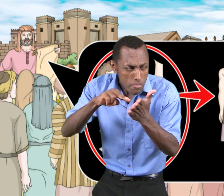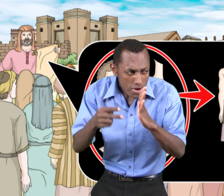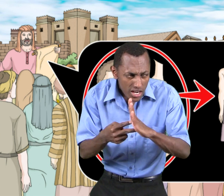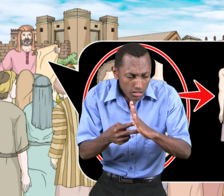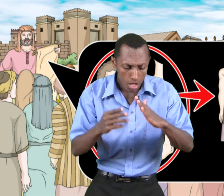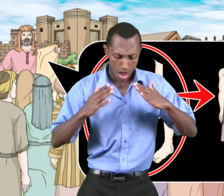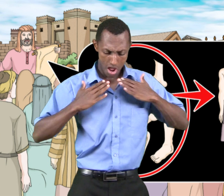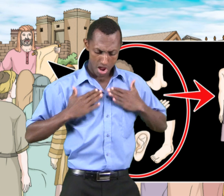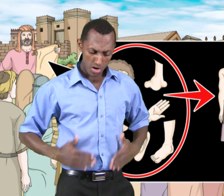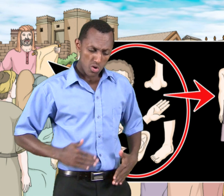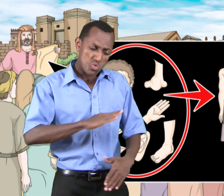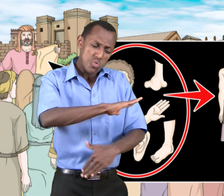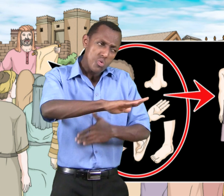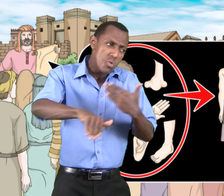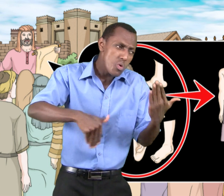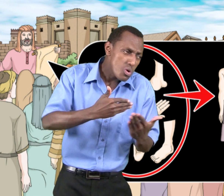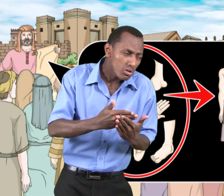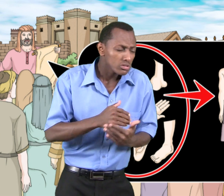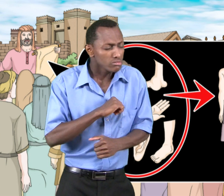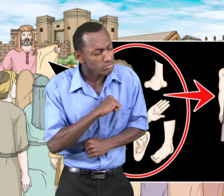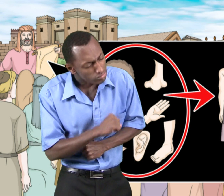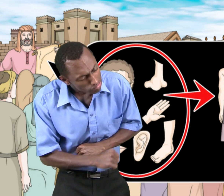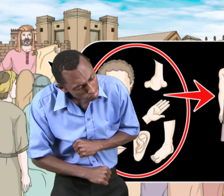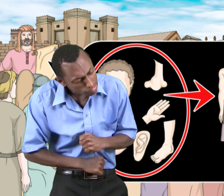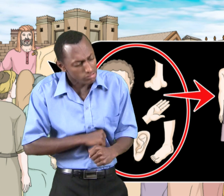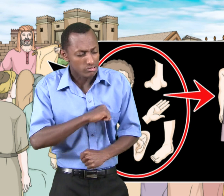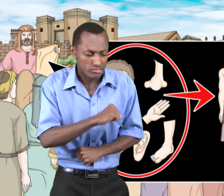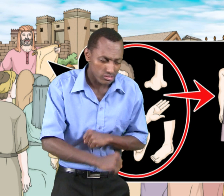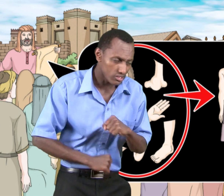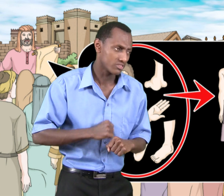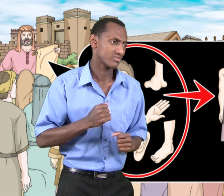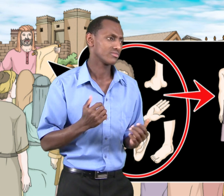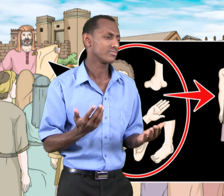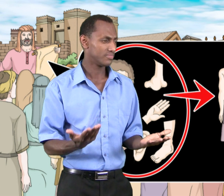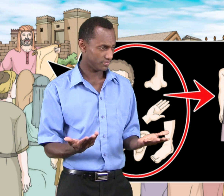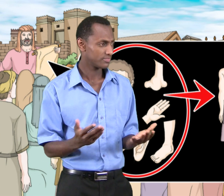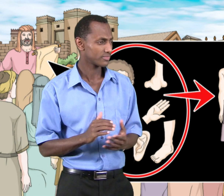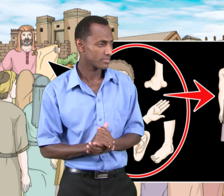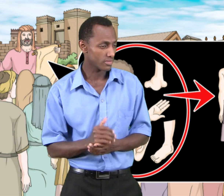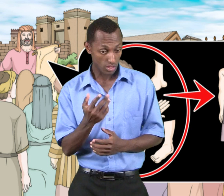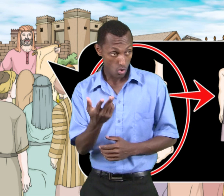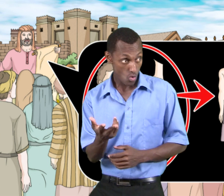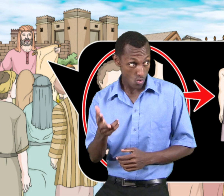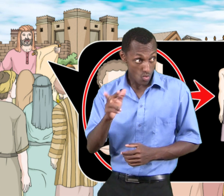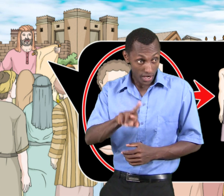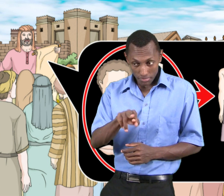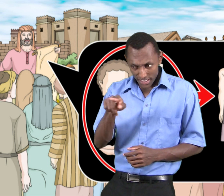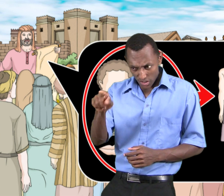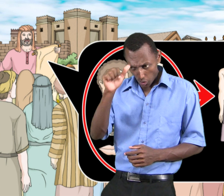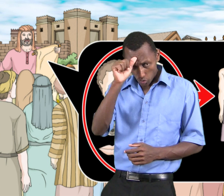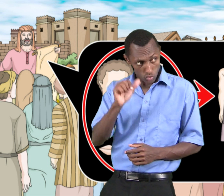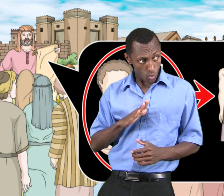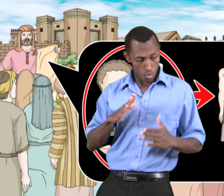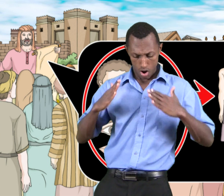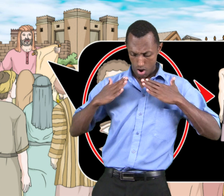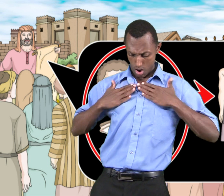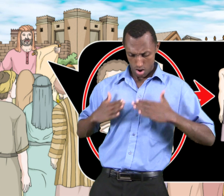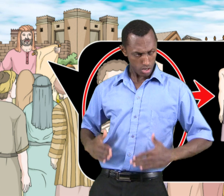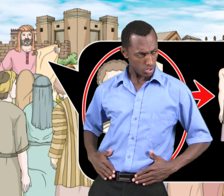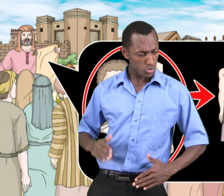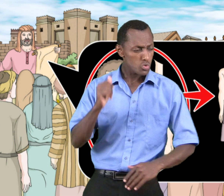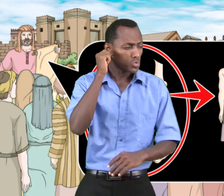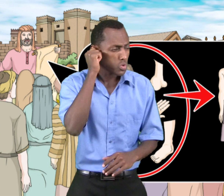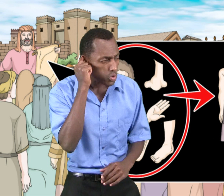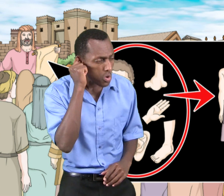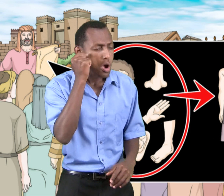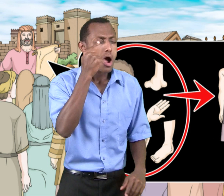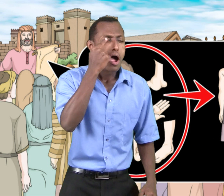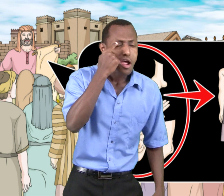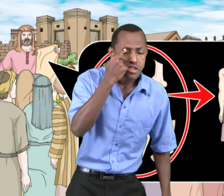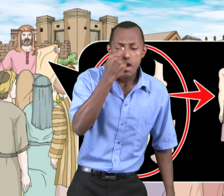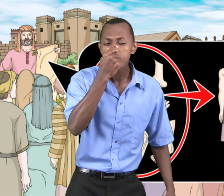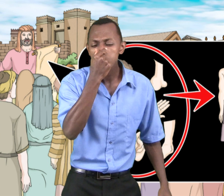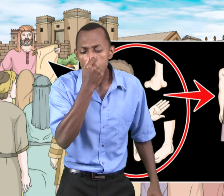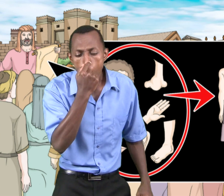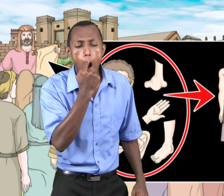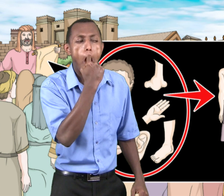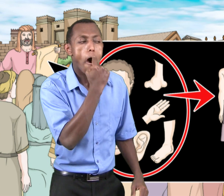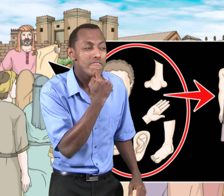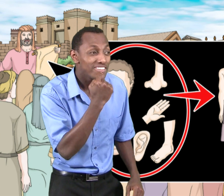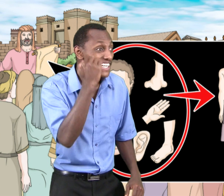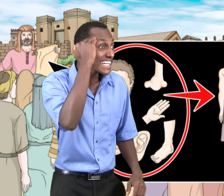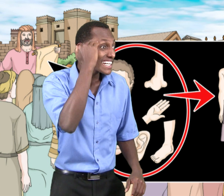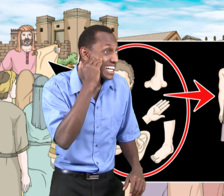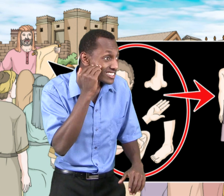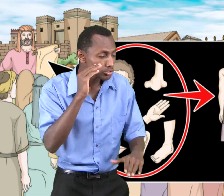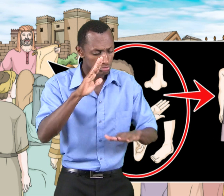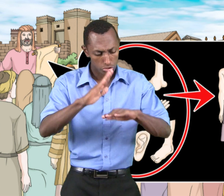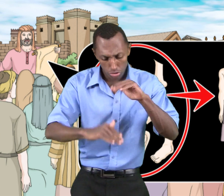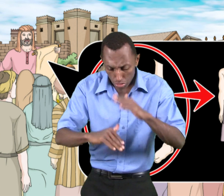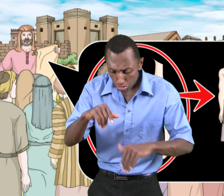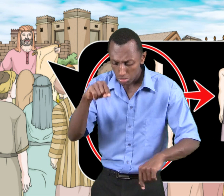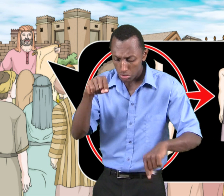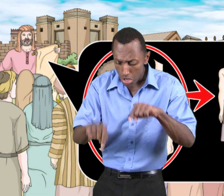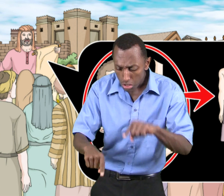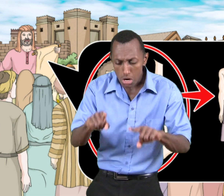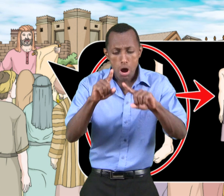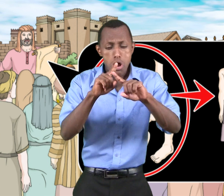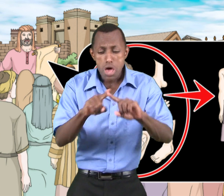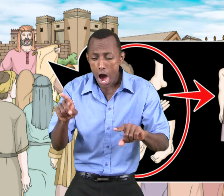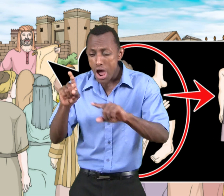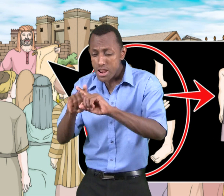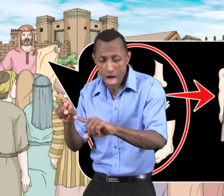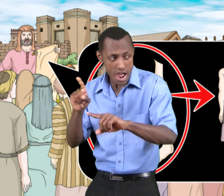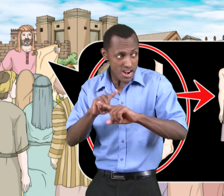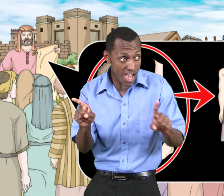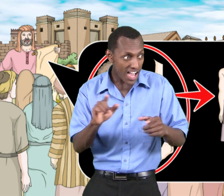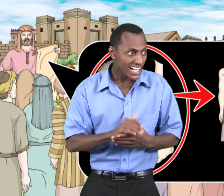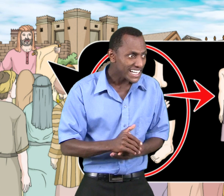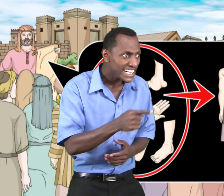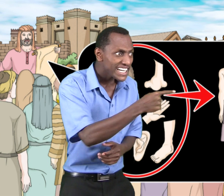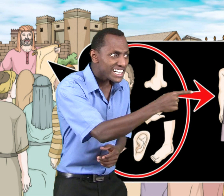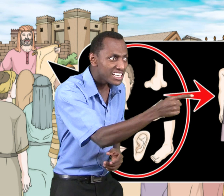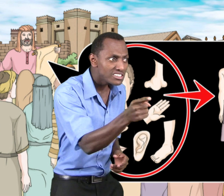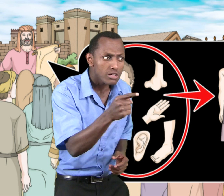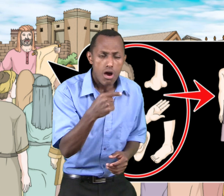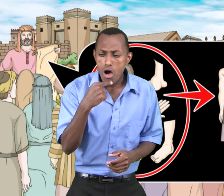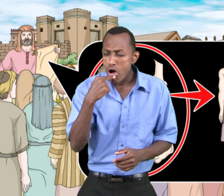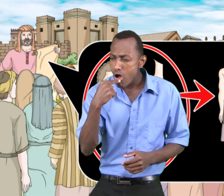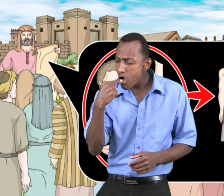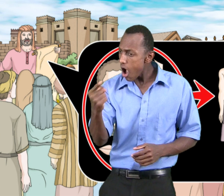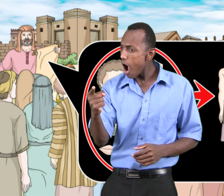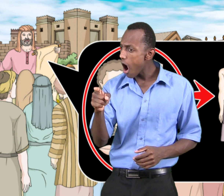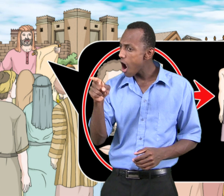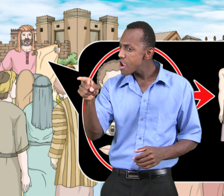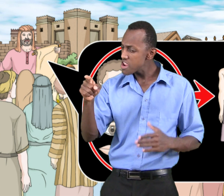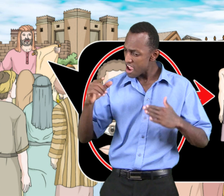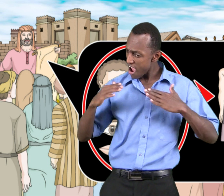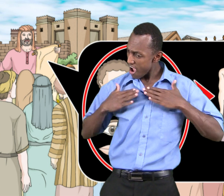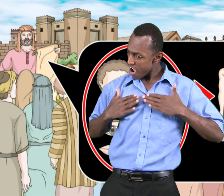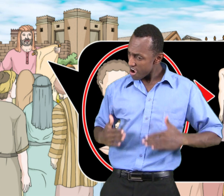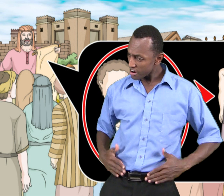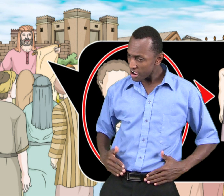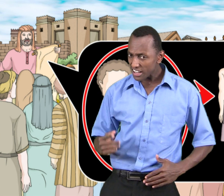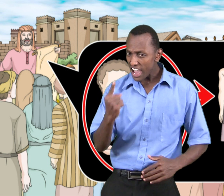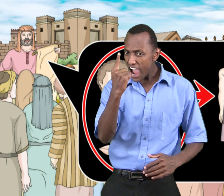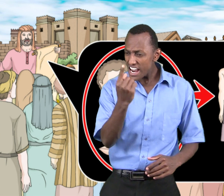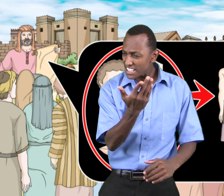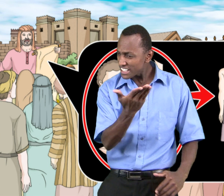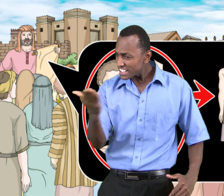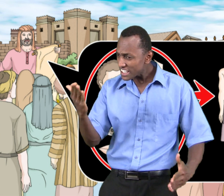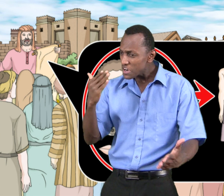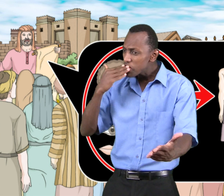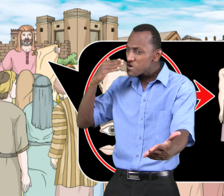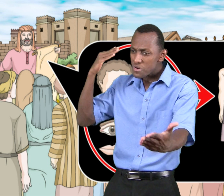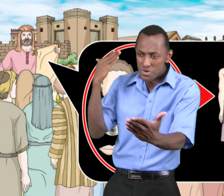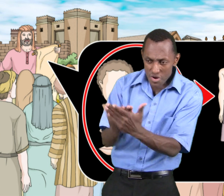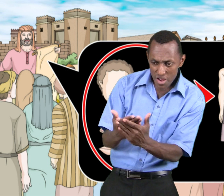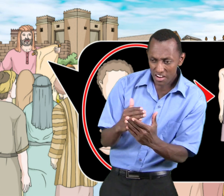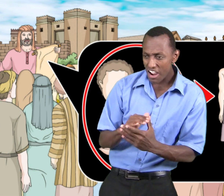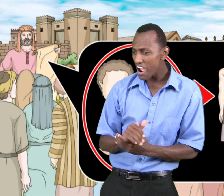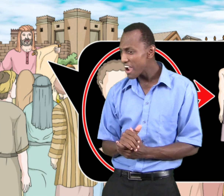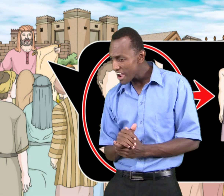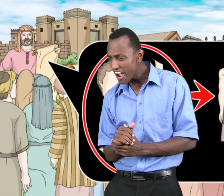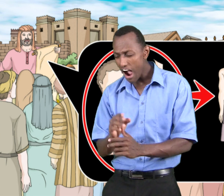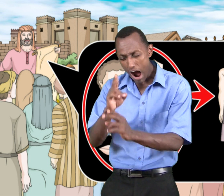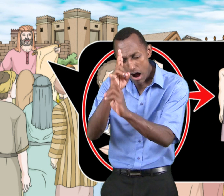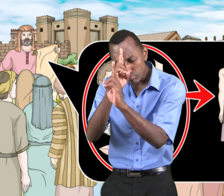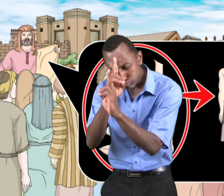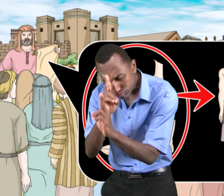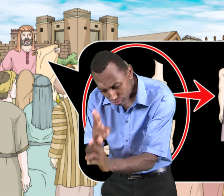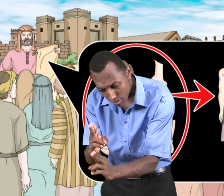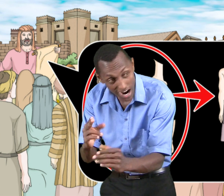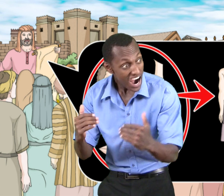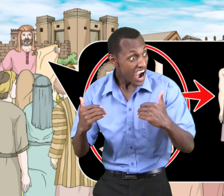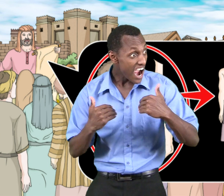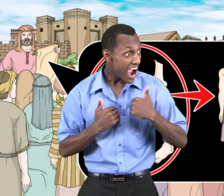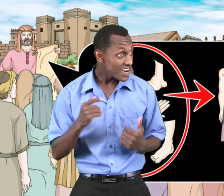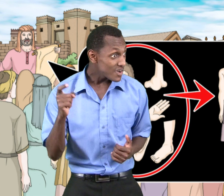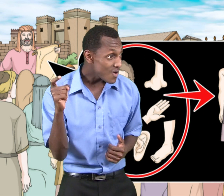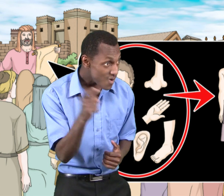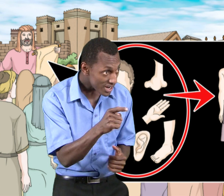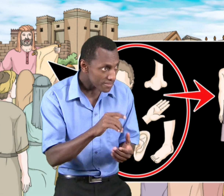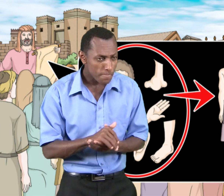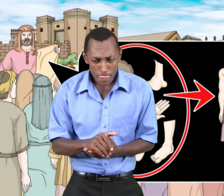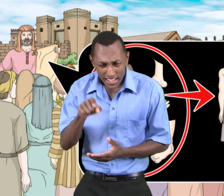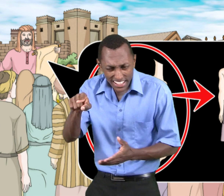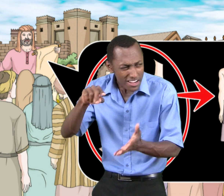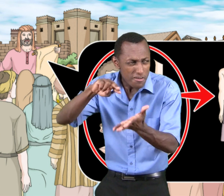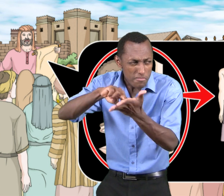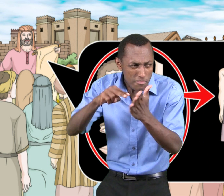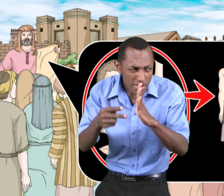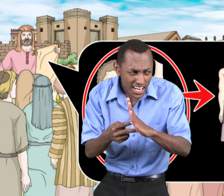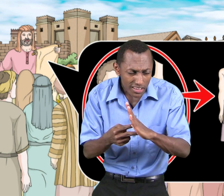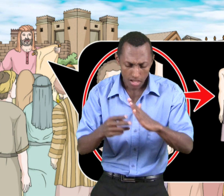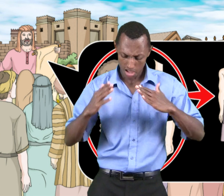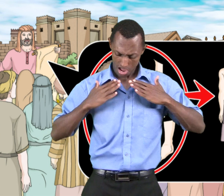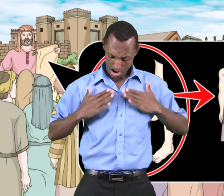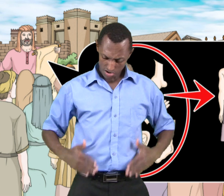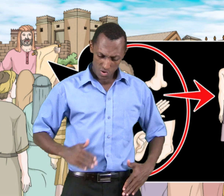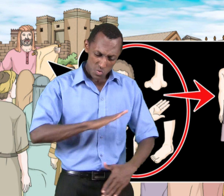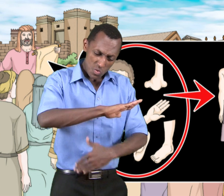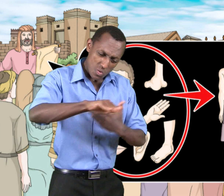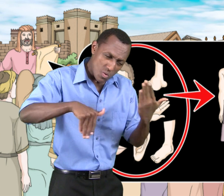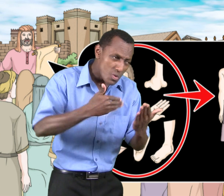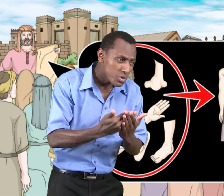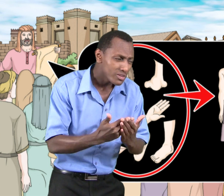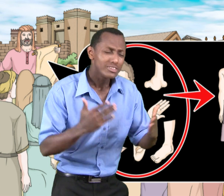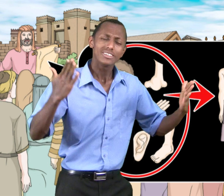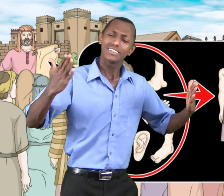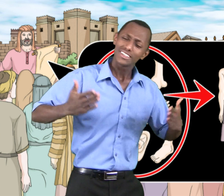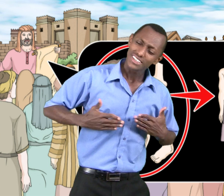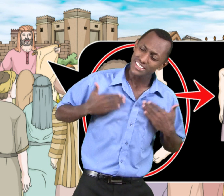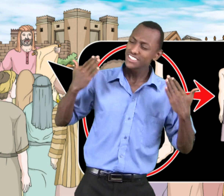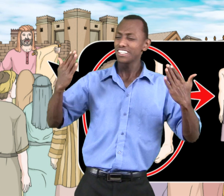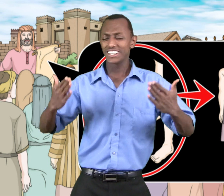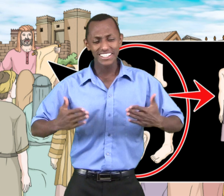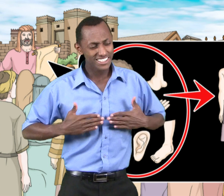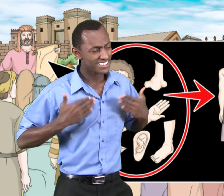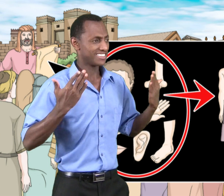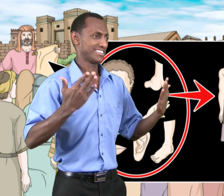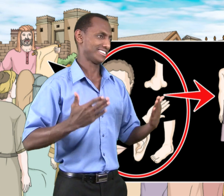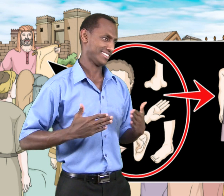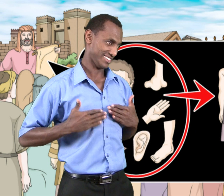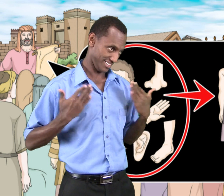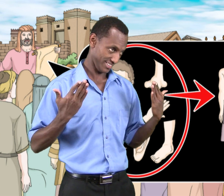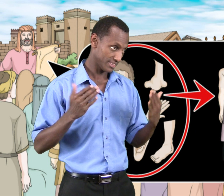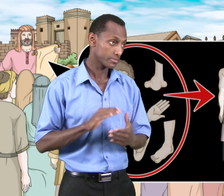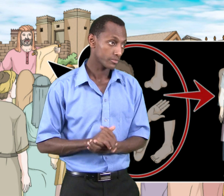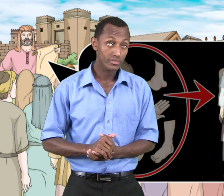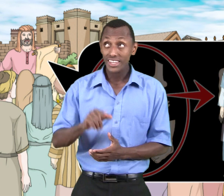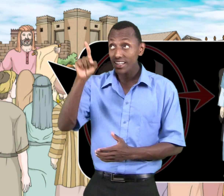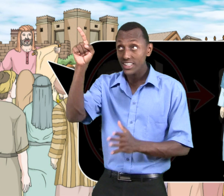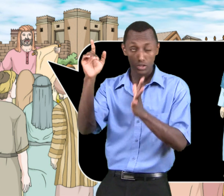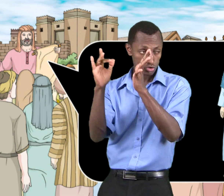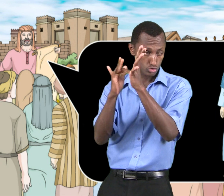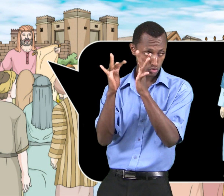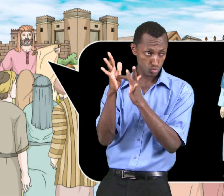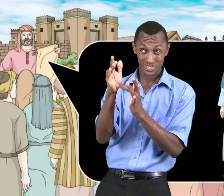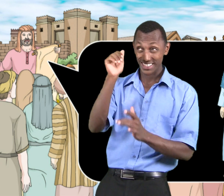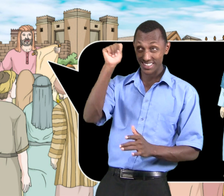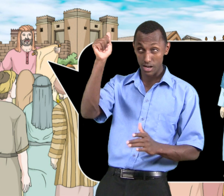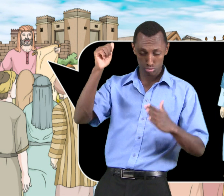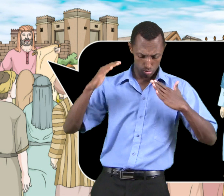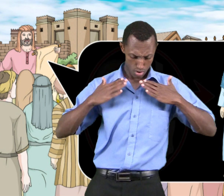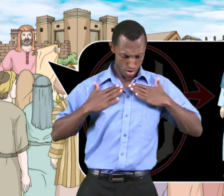If one part suffers, every part suffers with it; if one part is honored, every part rejoices with it.